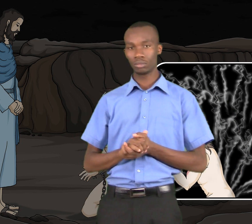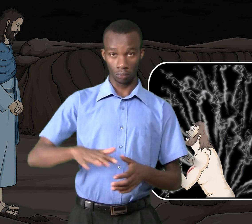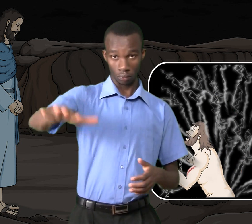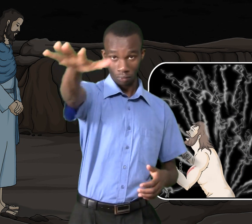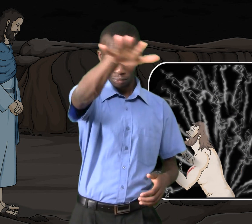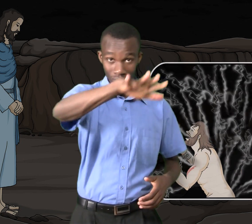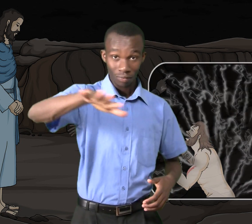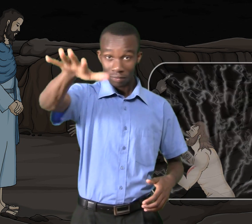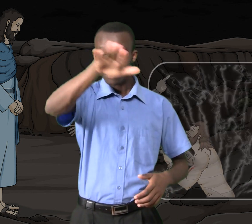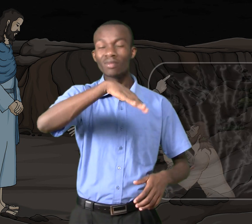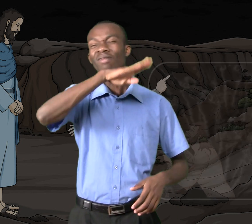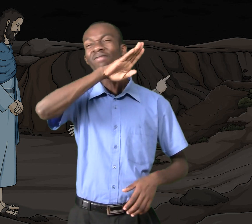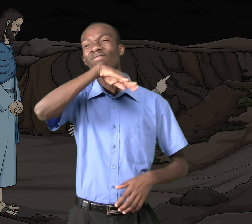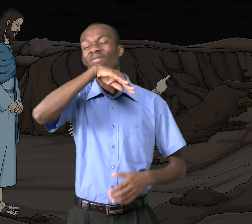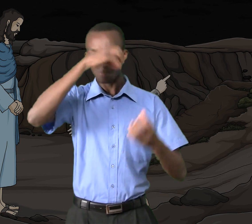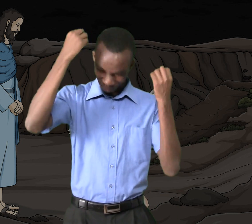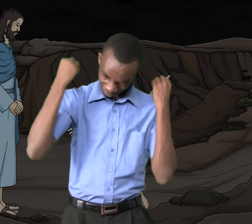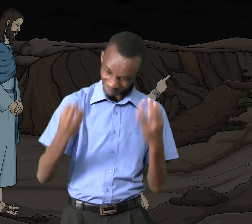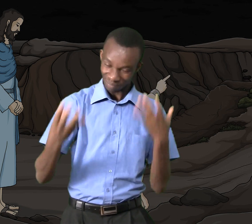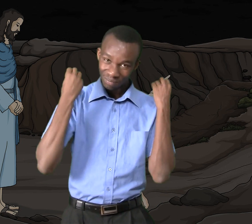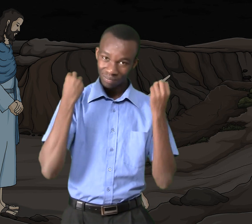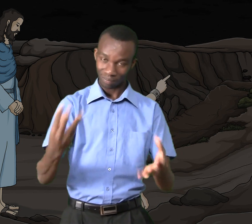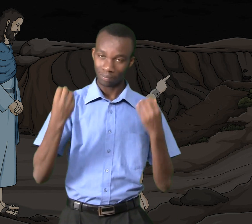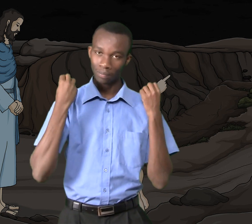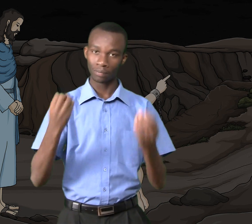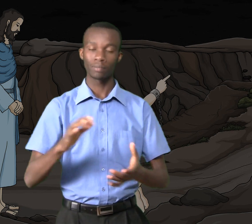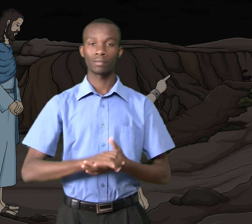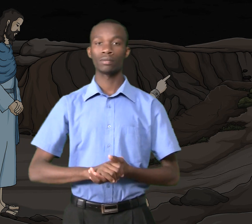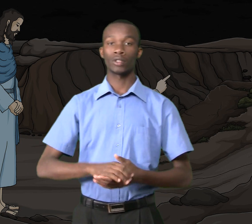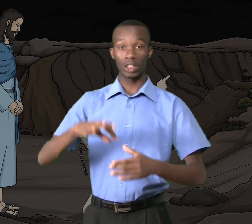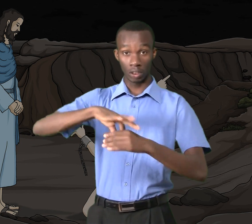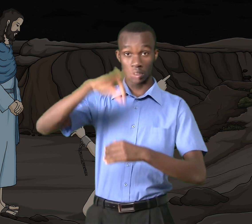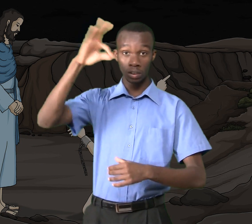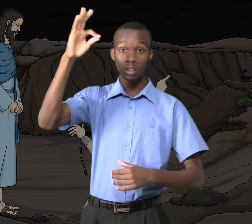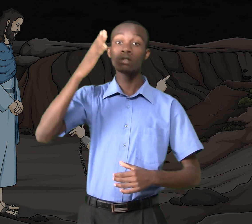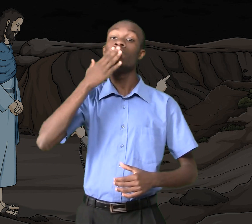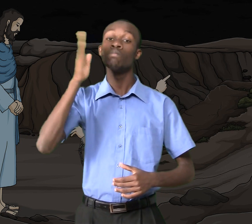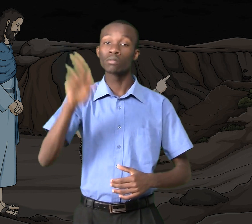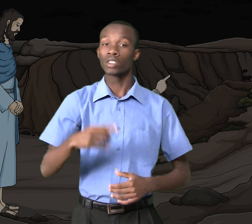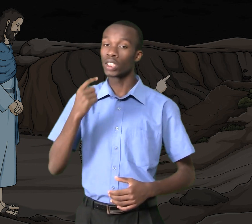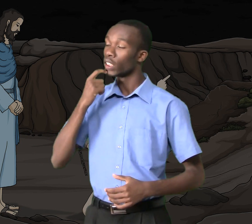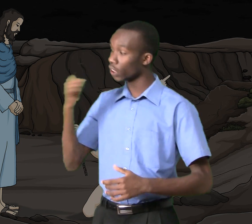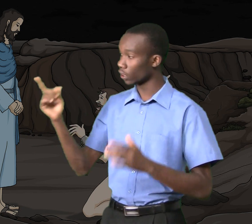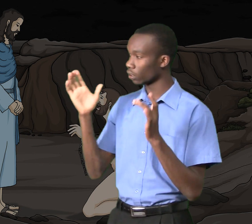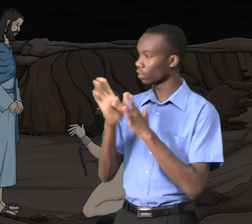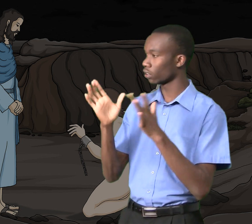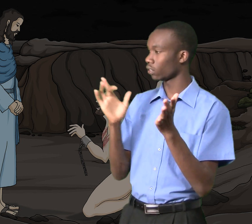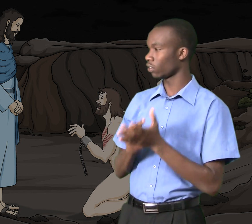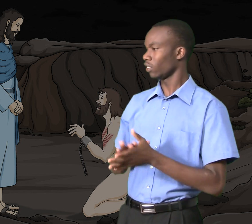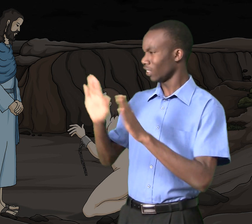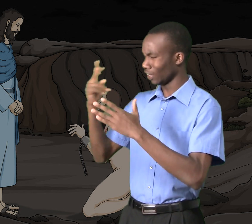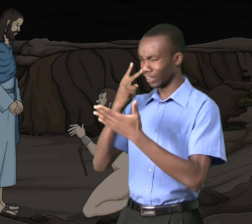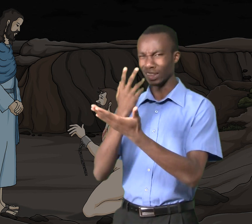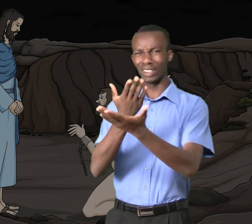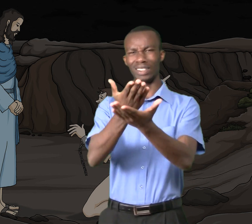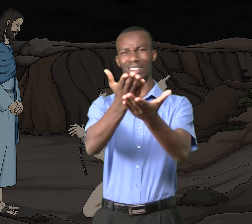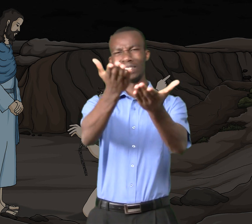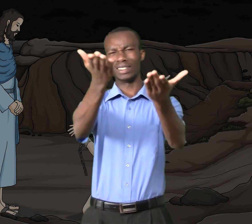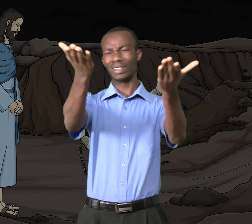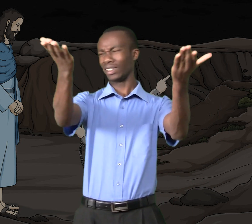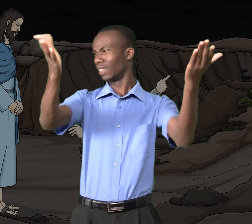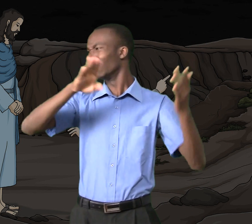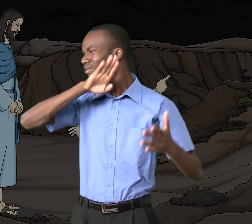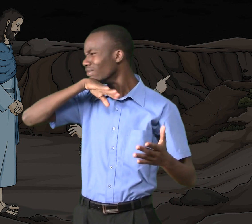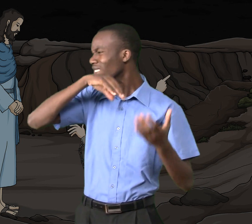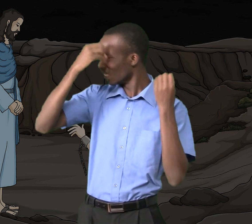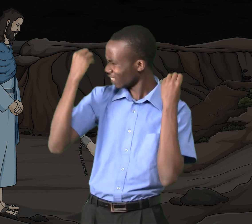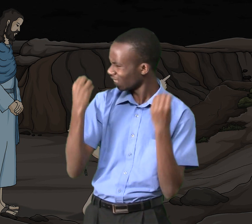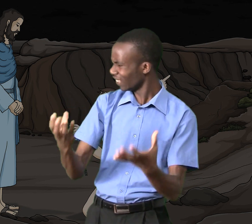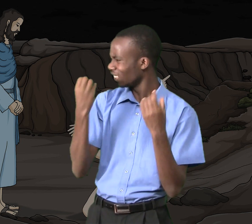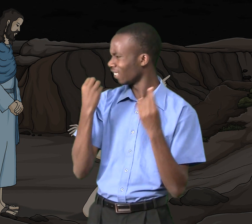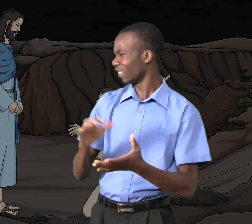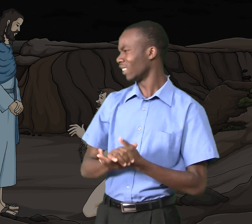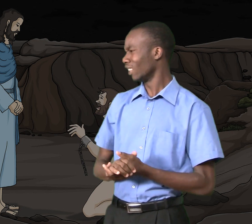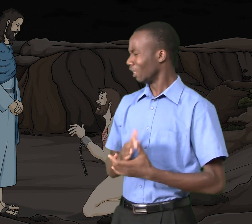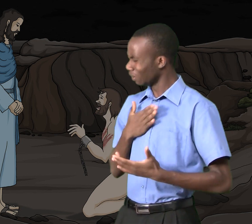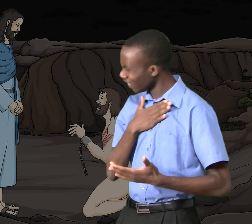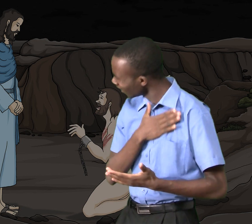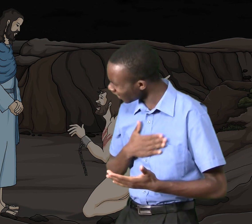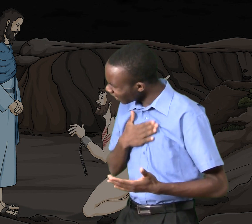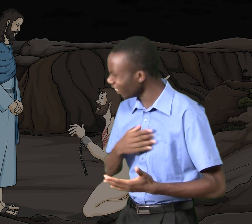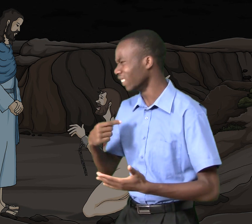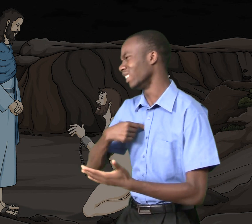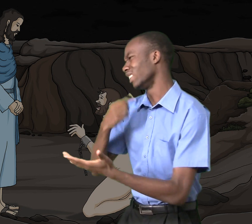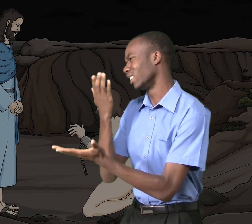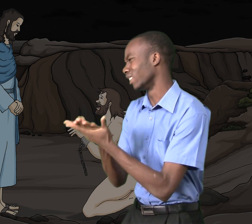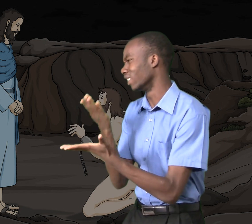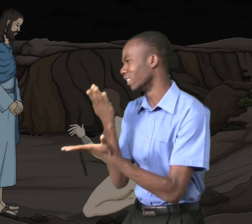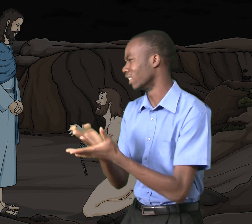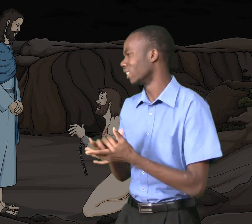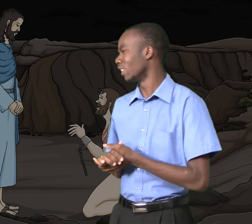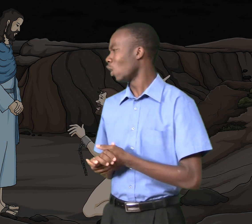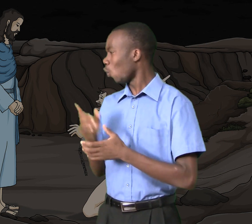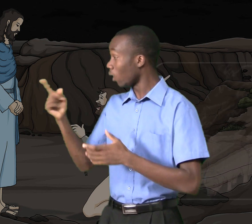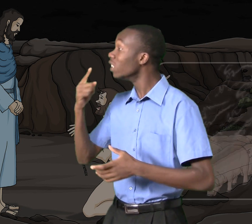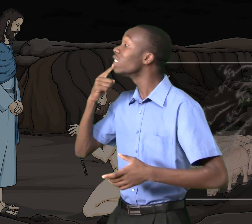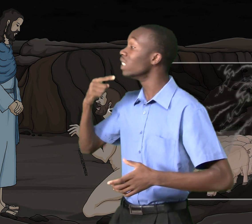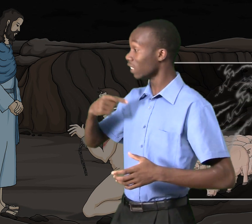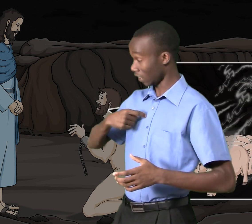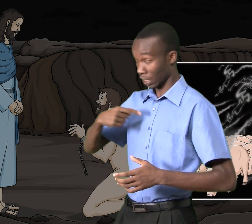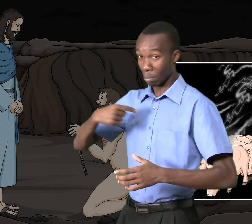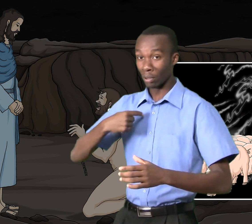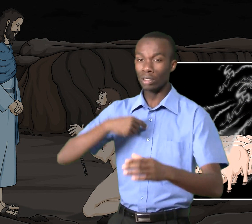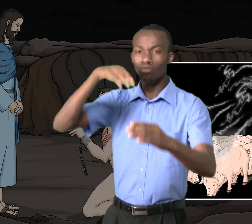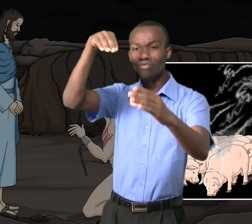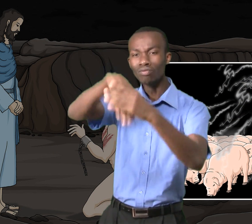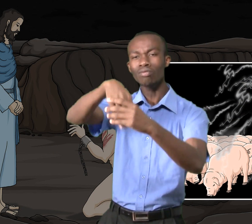There on the nearby hillside a large herd of pigs was feeding.